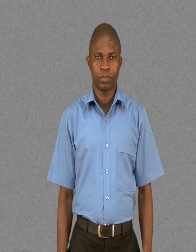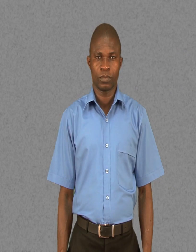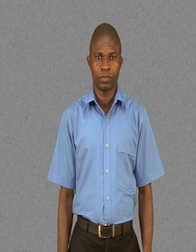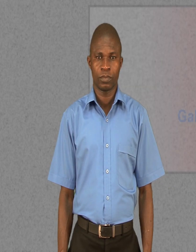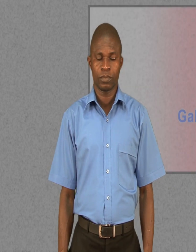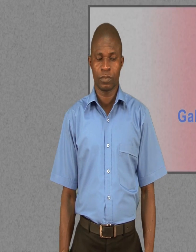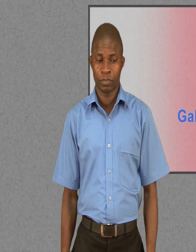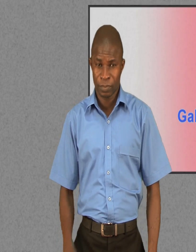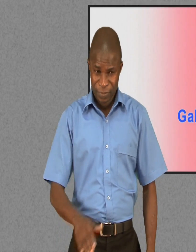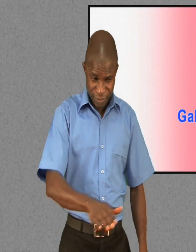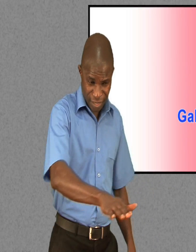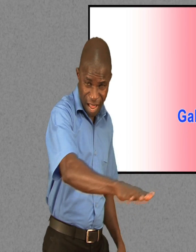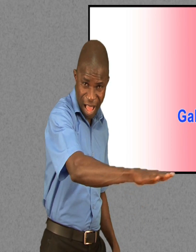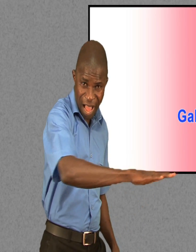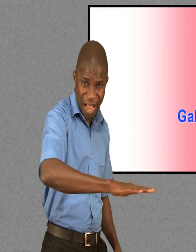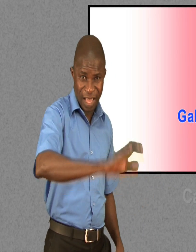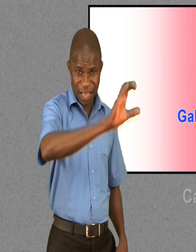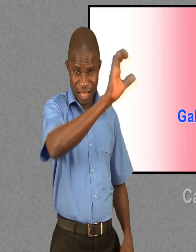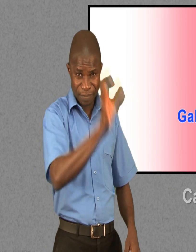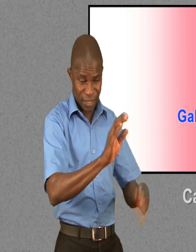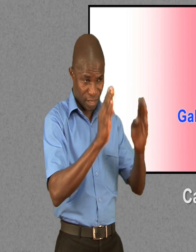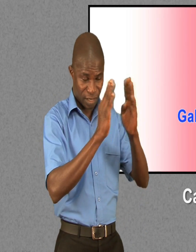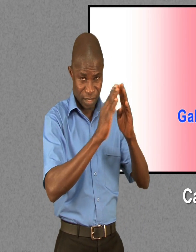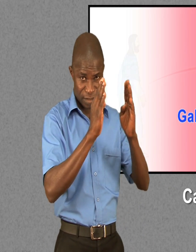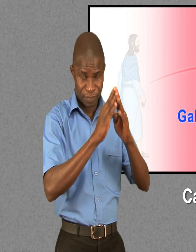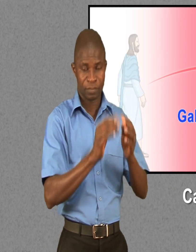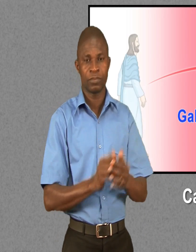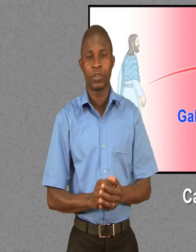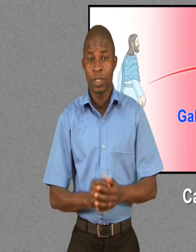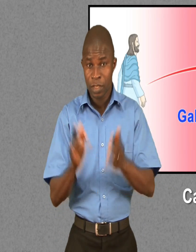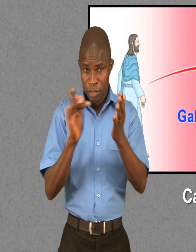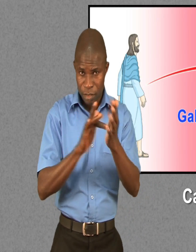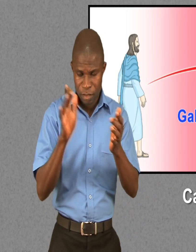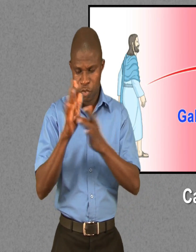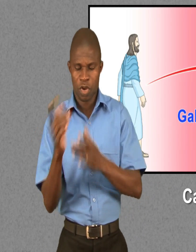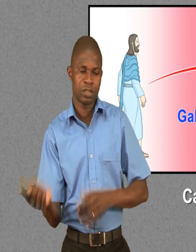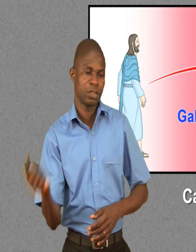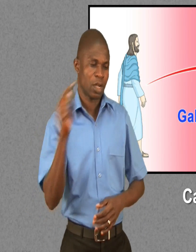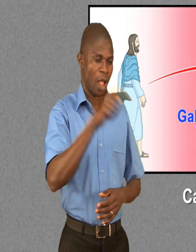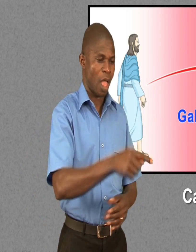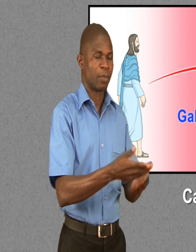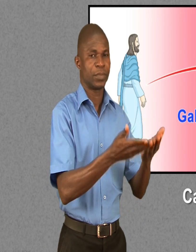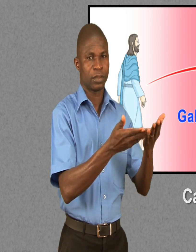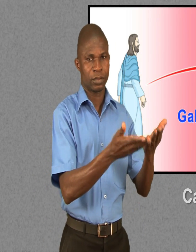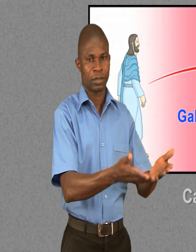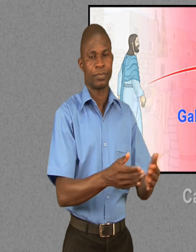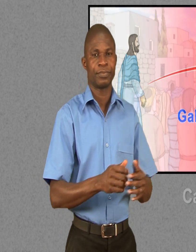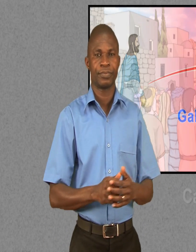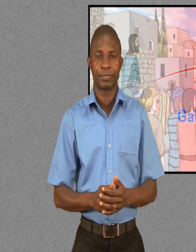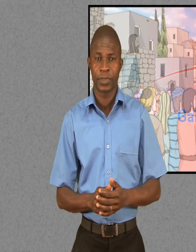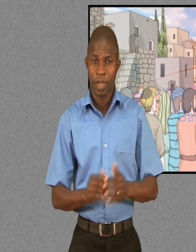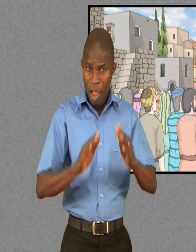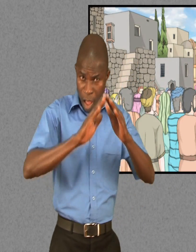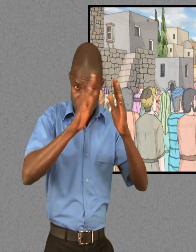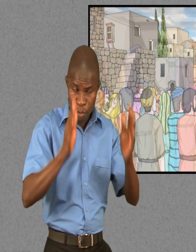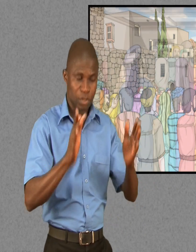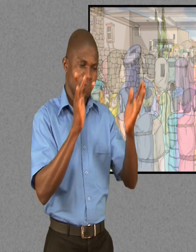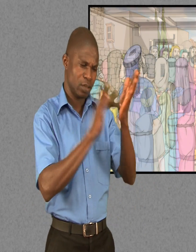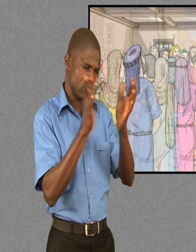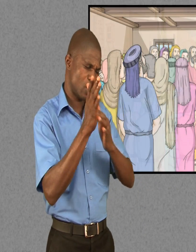A few days later Jesus went back to Capernaum.